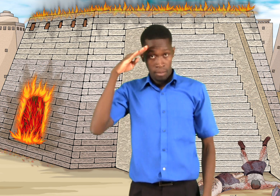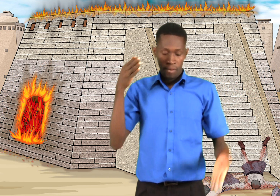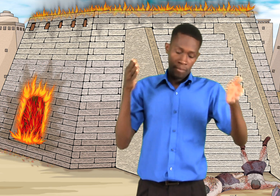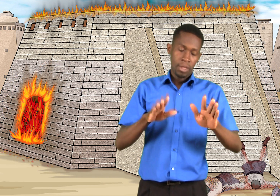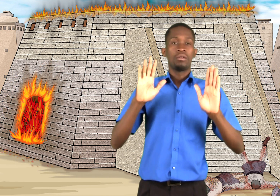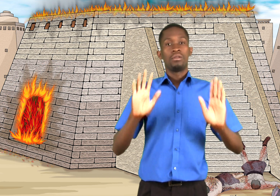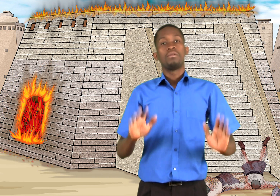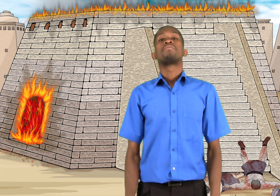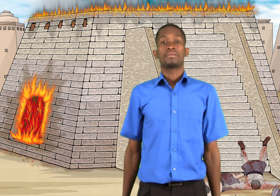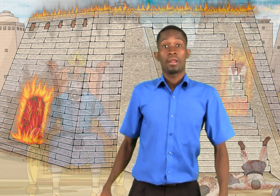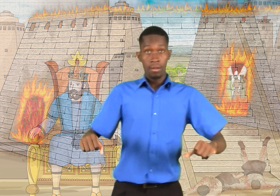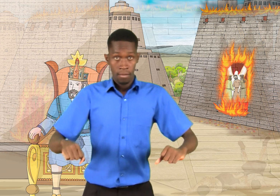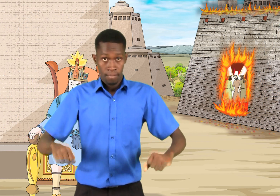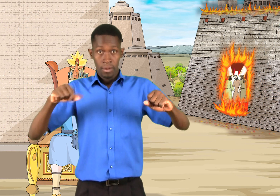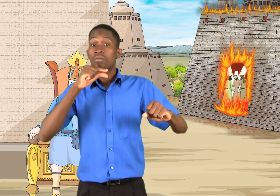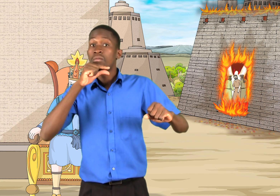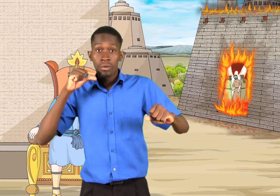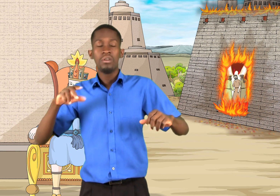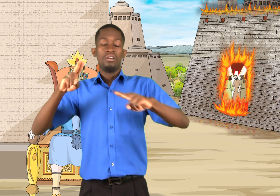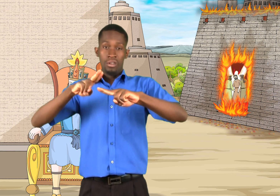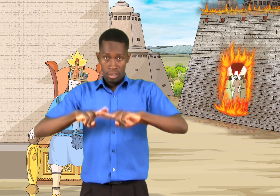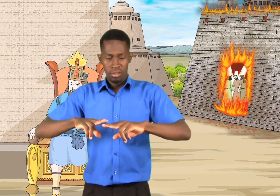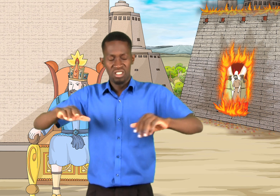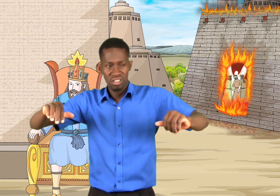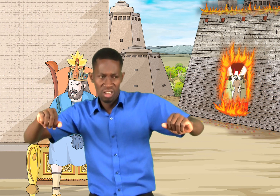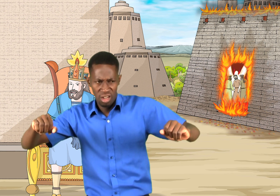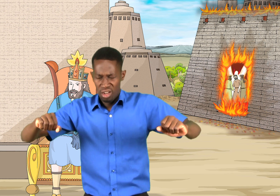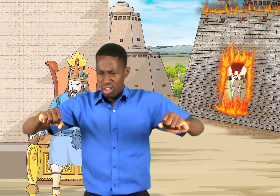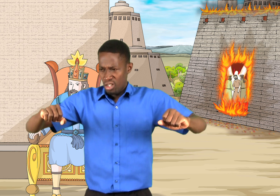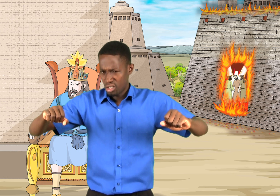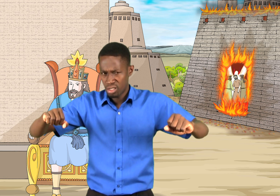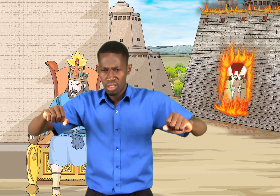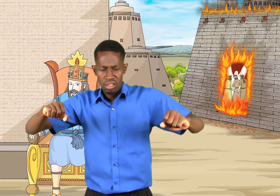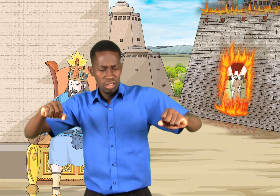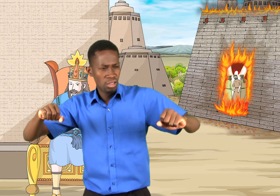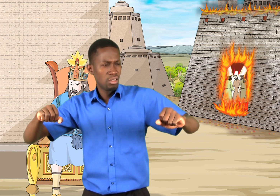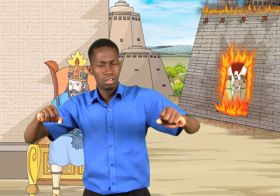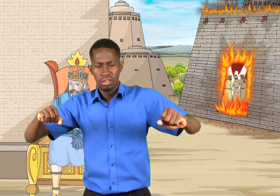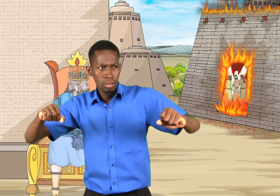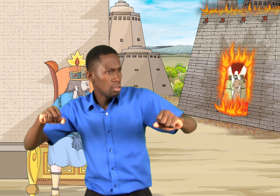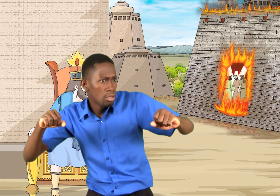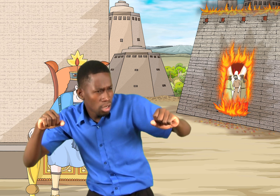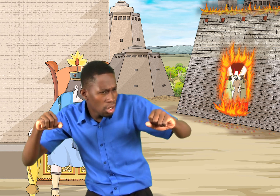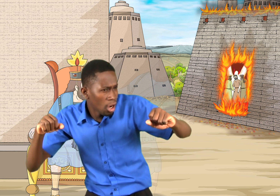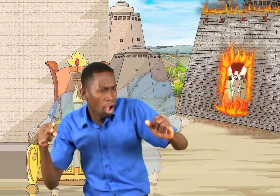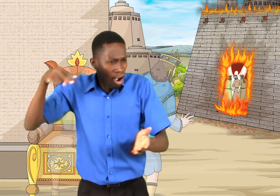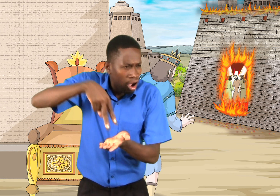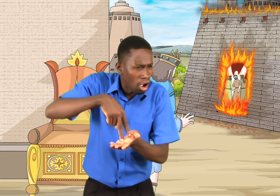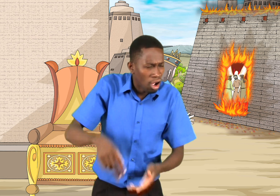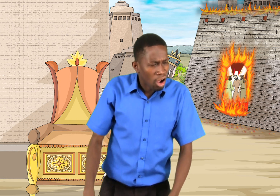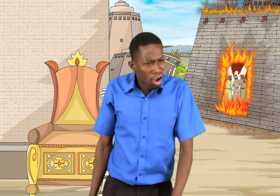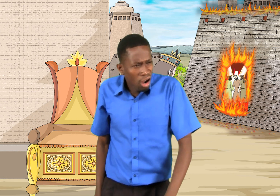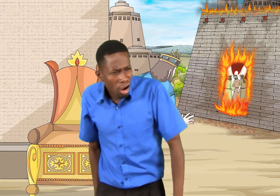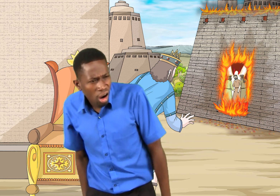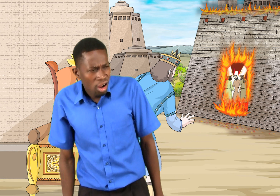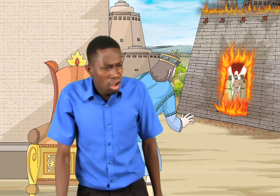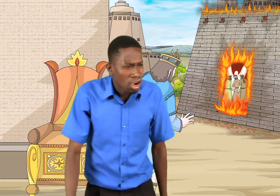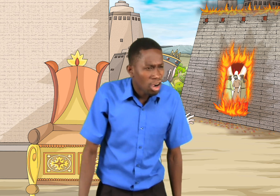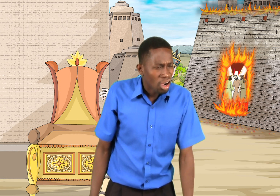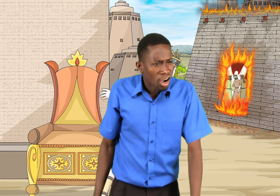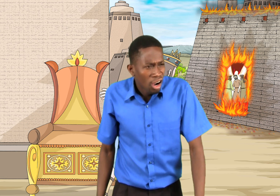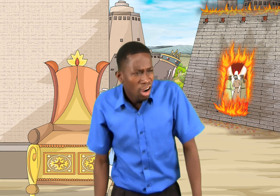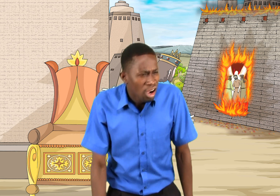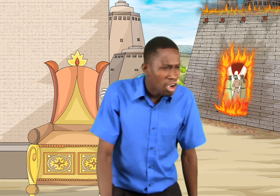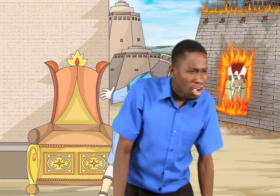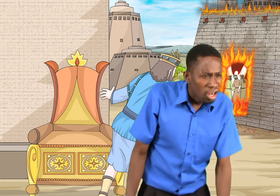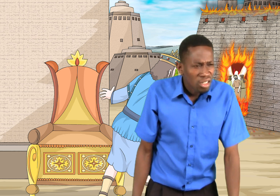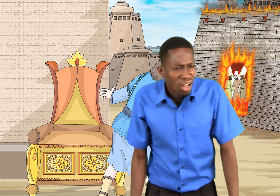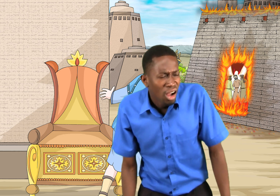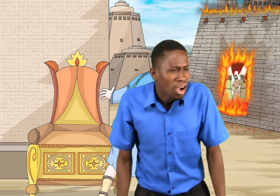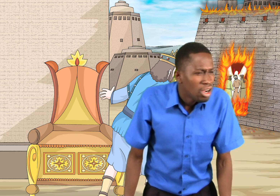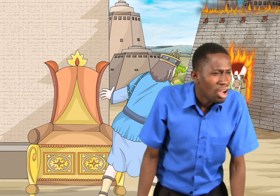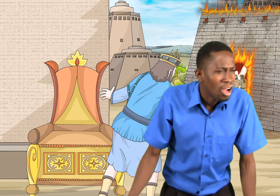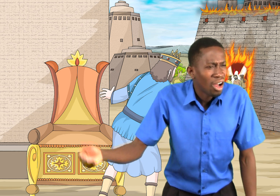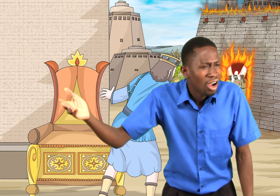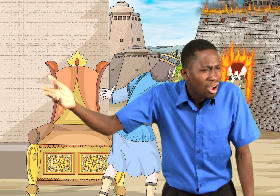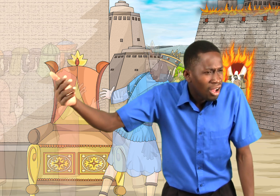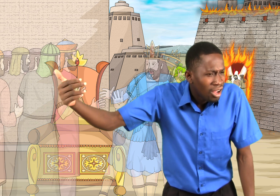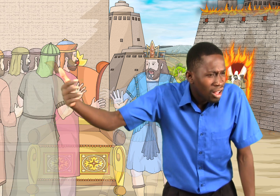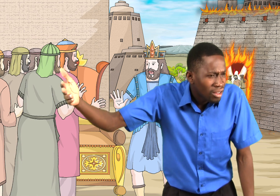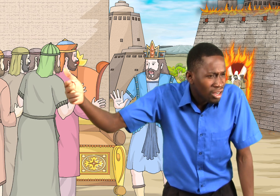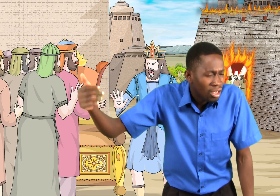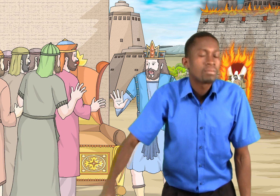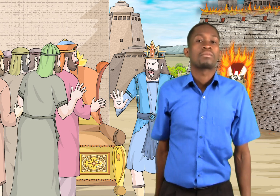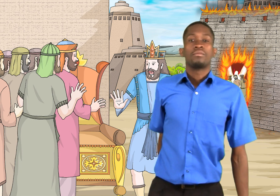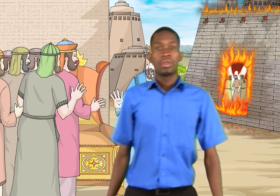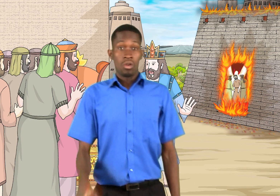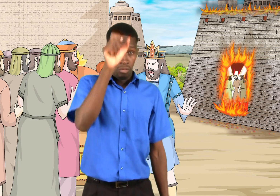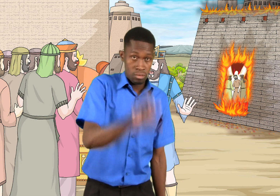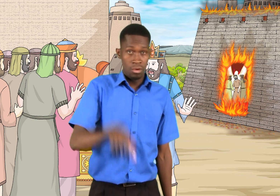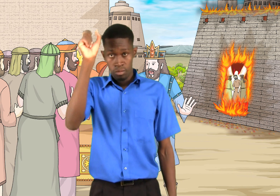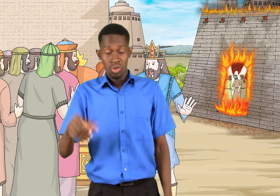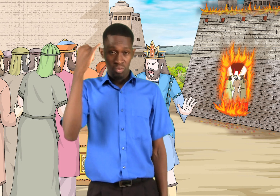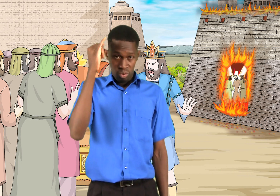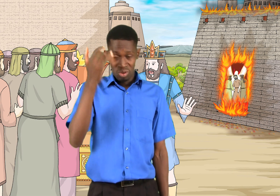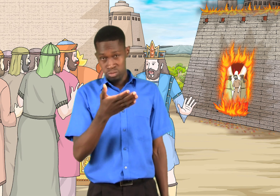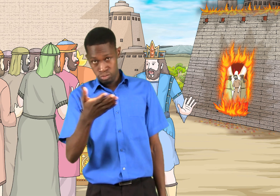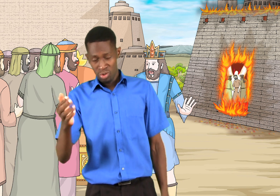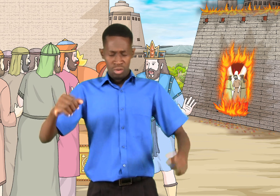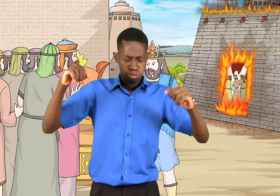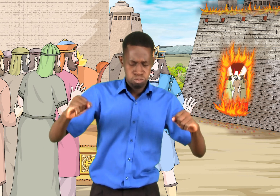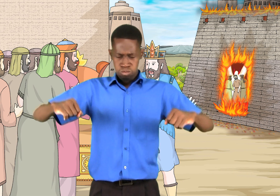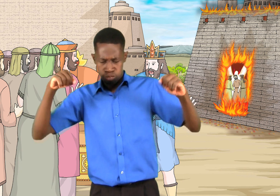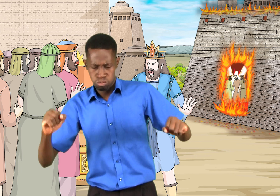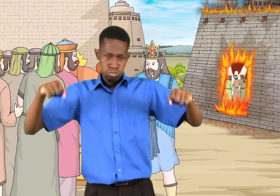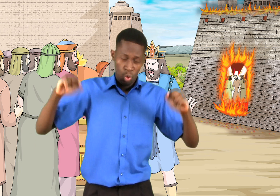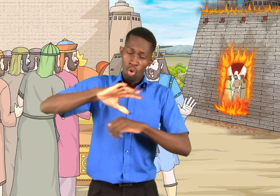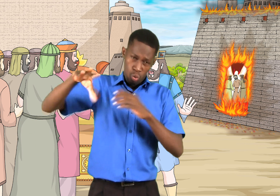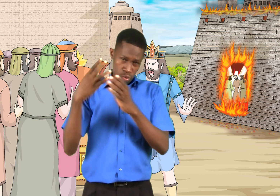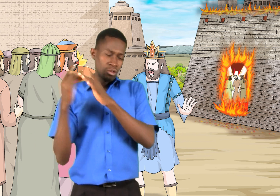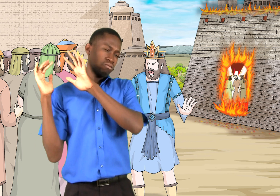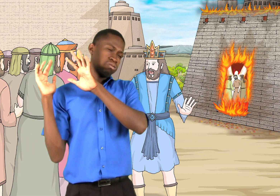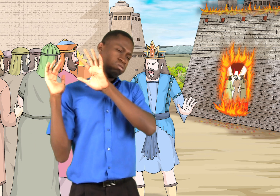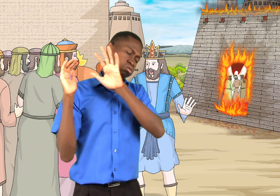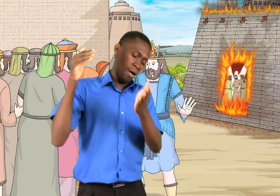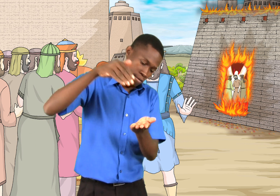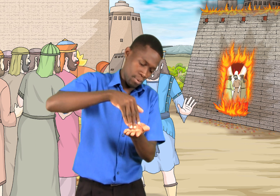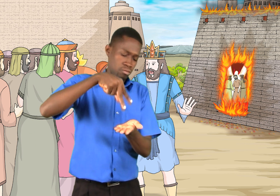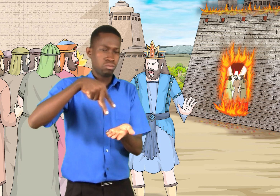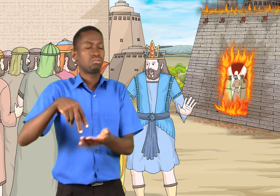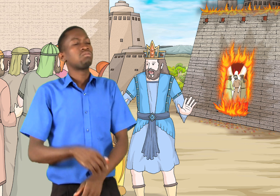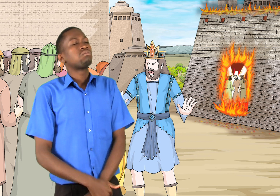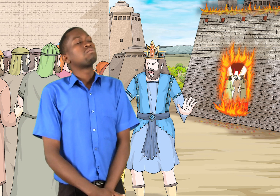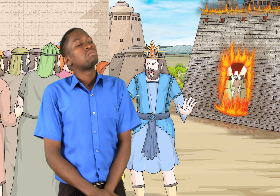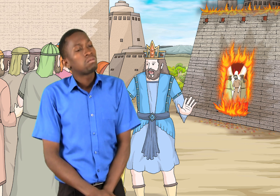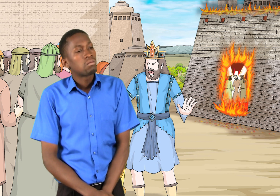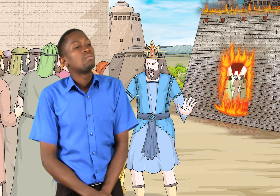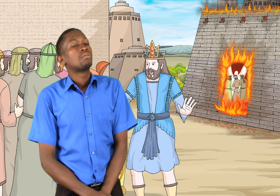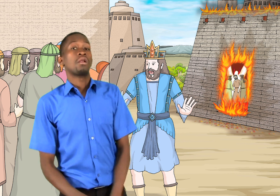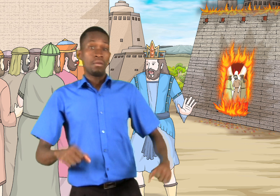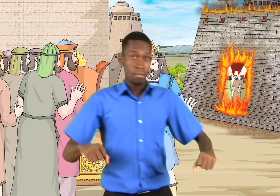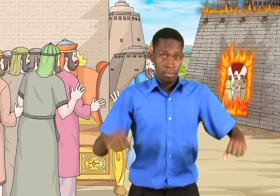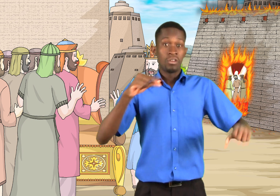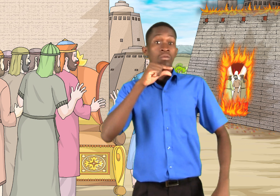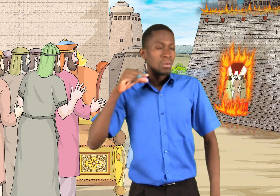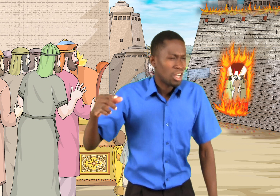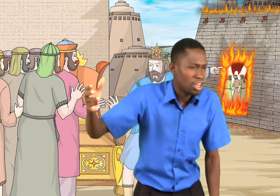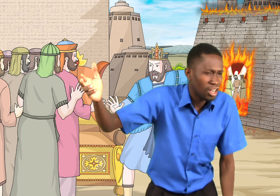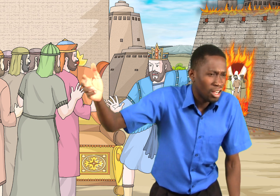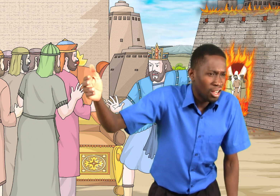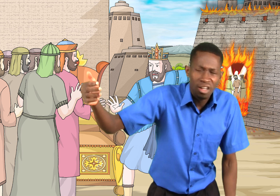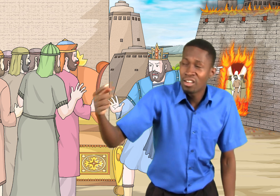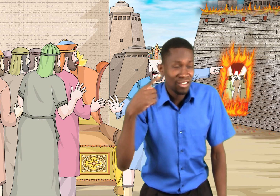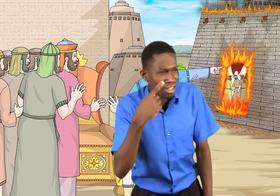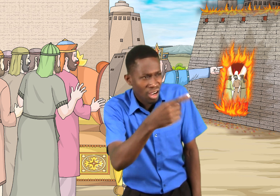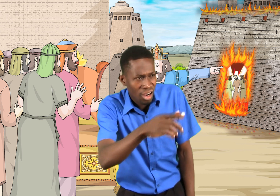Suddenly King Nebuchadnezzar jumped up in amazement and asked his advisers, “Did we not throw three men, firmly bound, into the fire?”